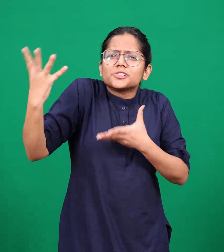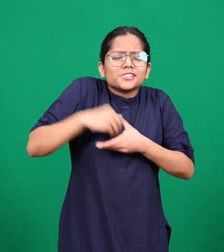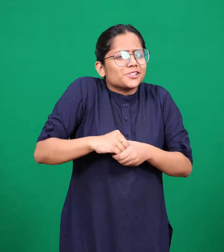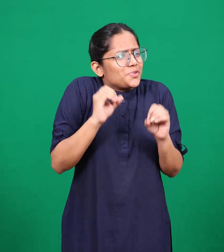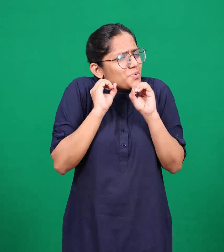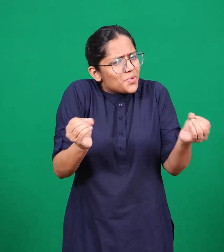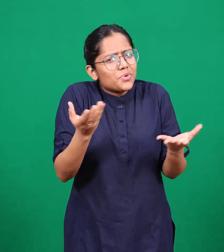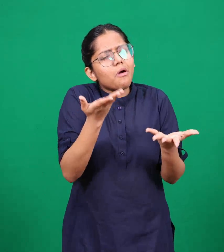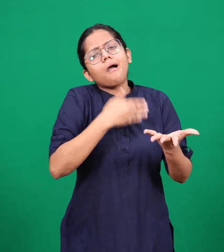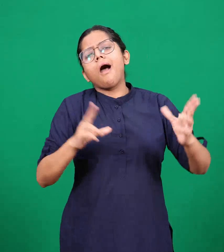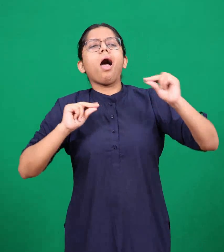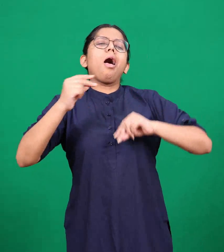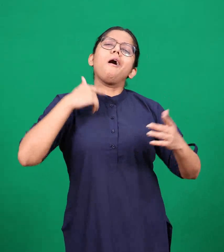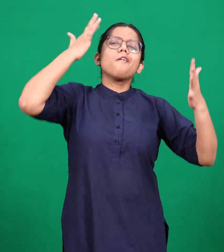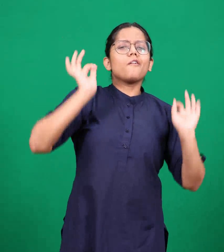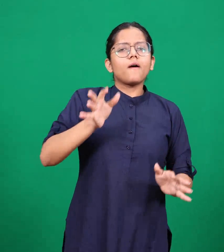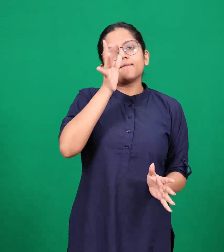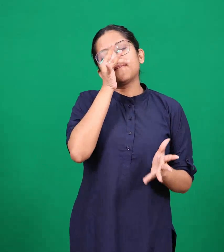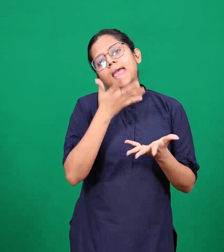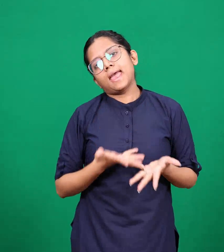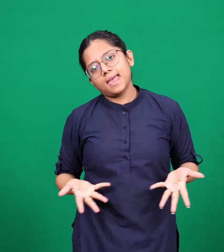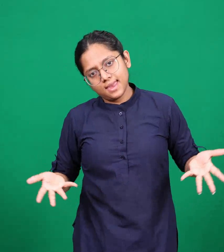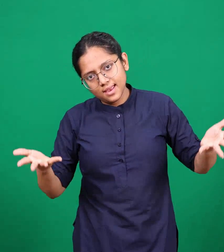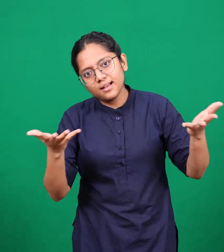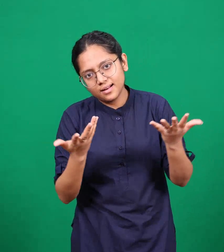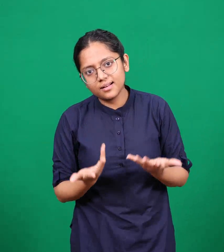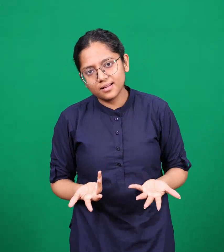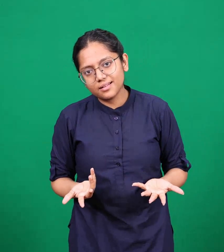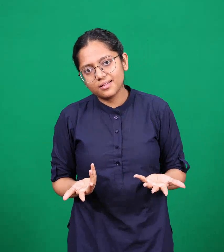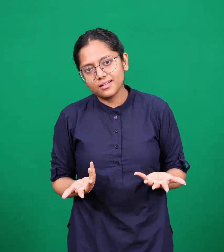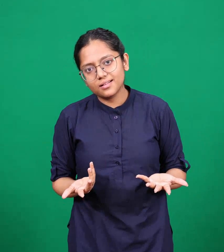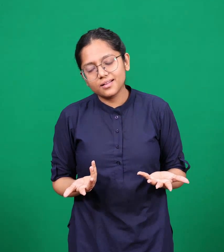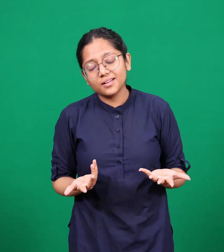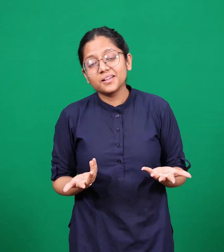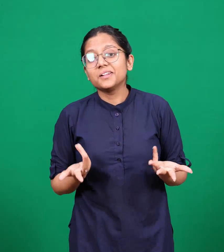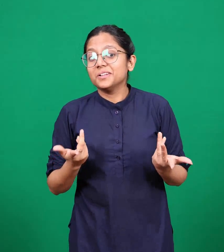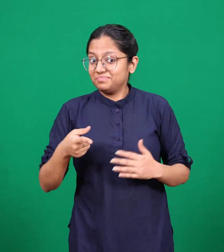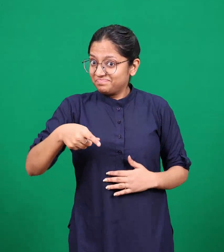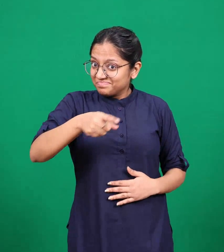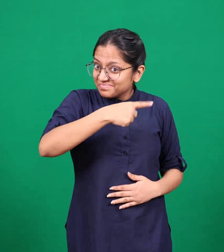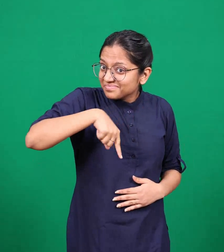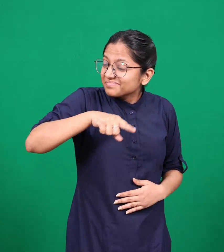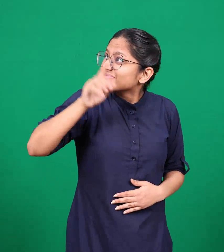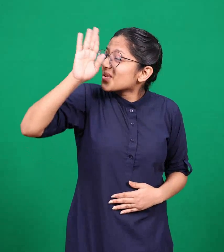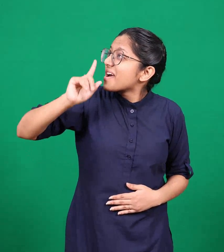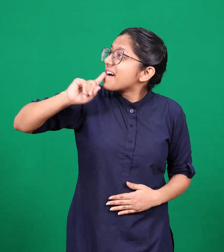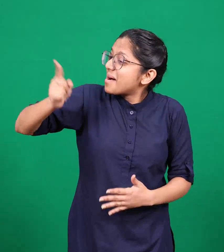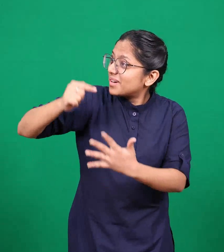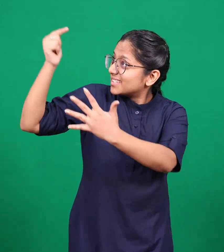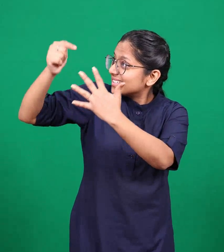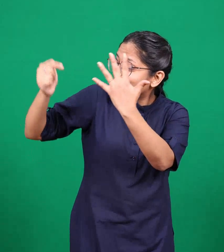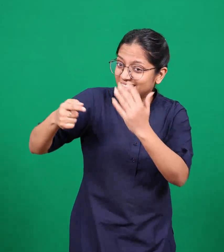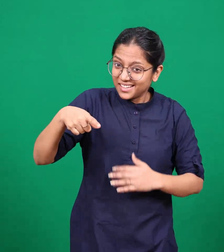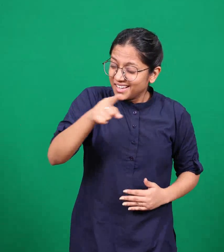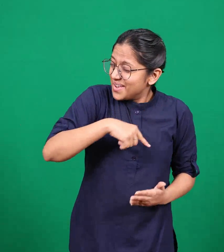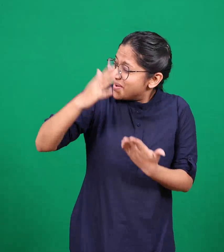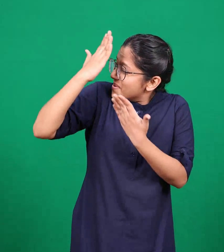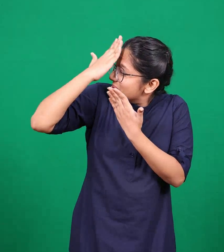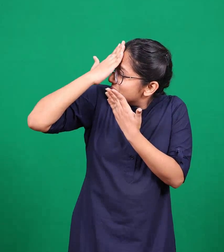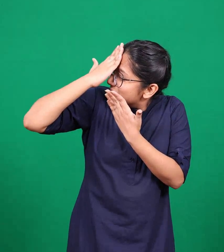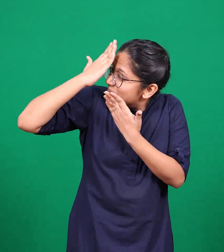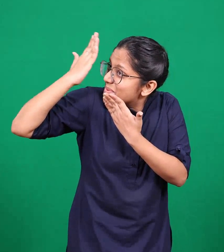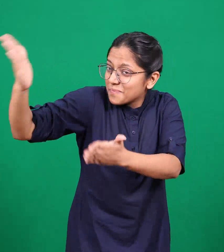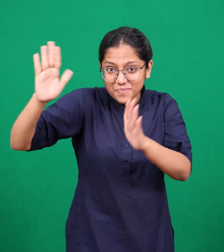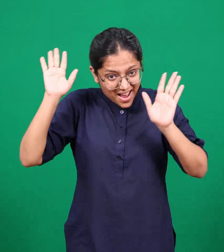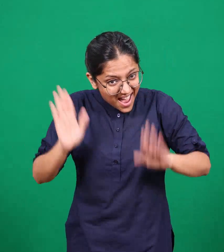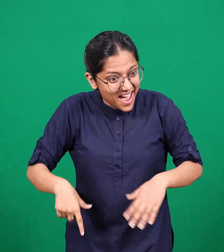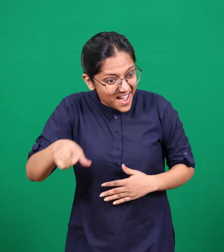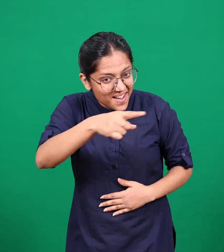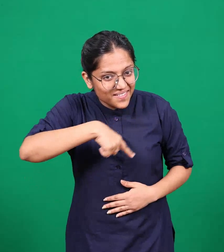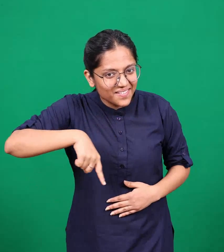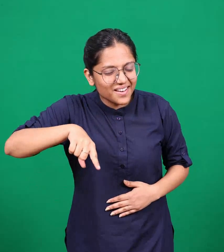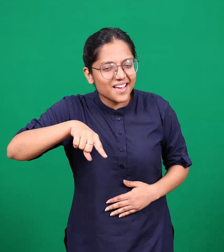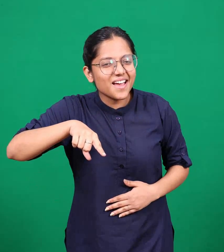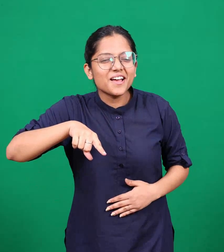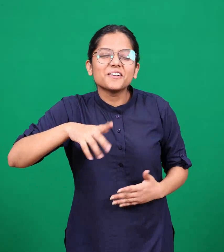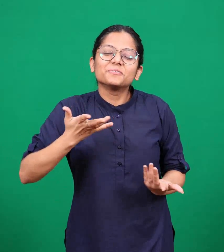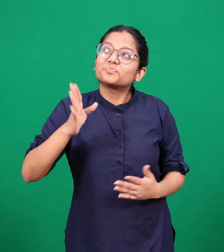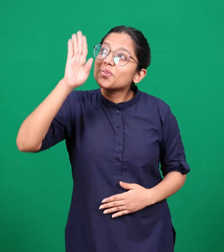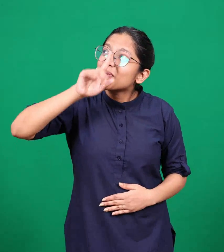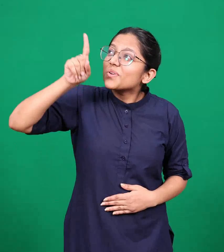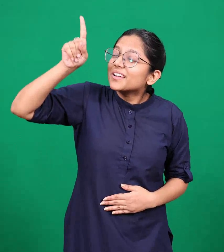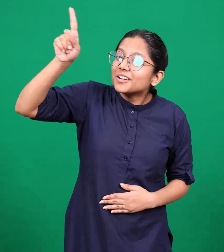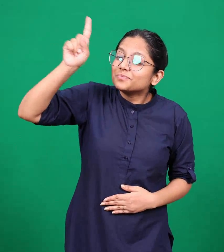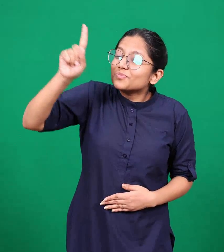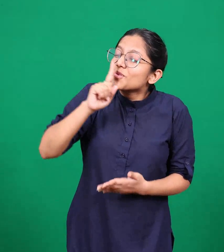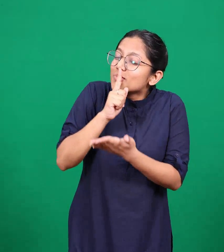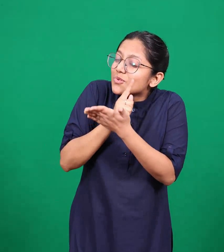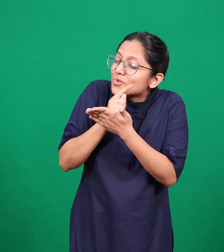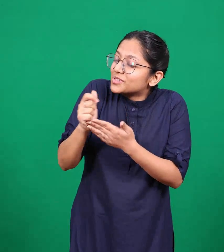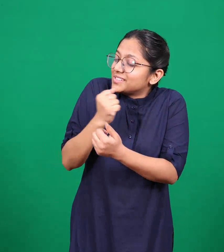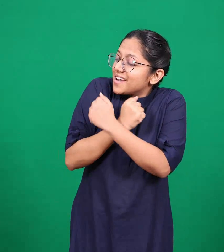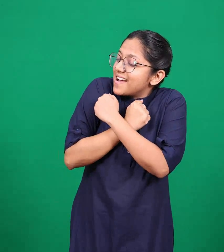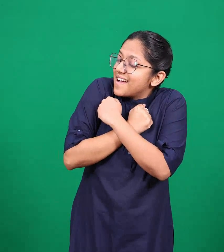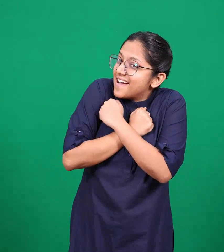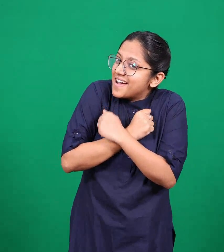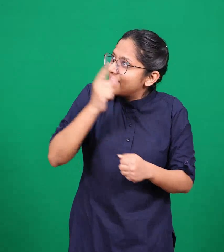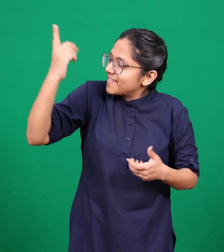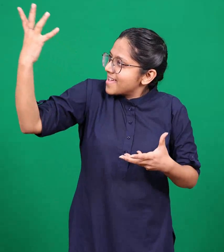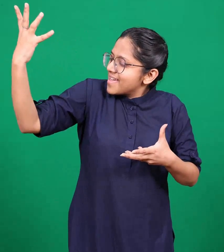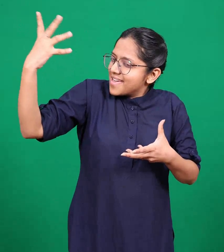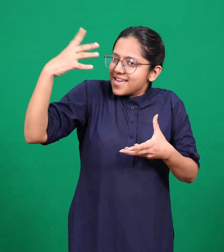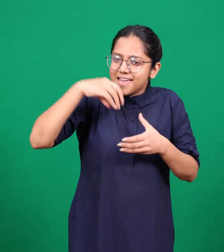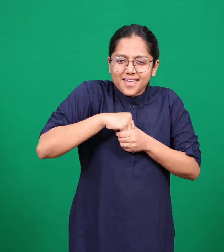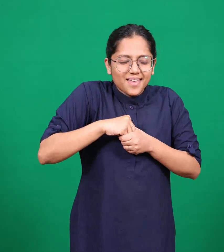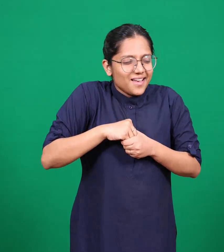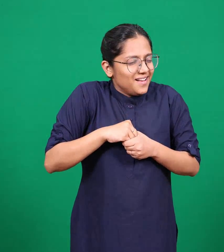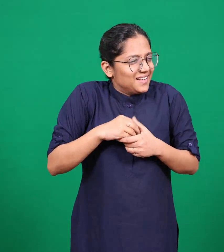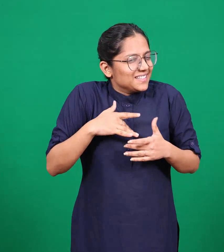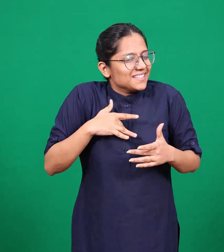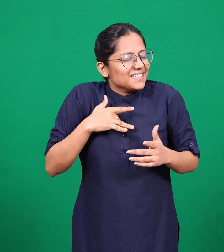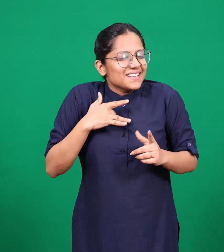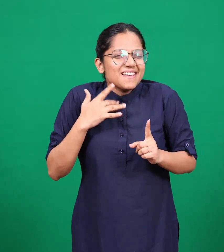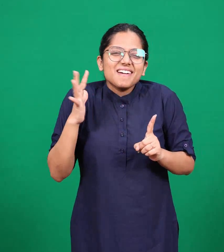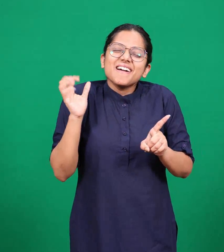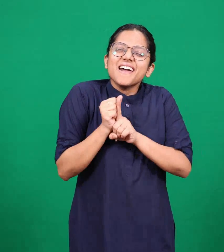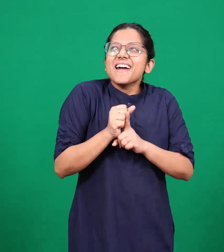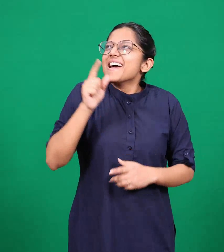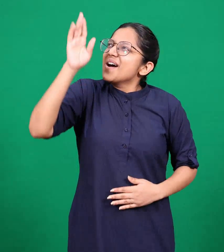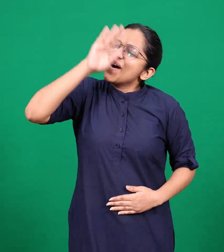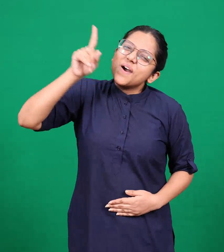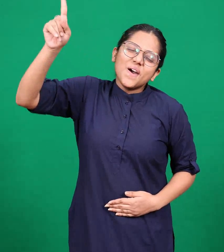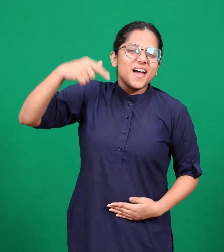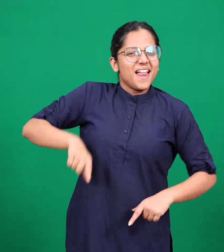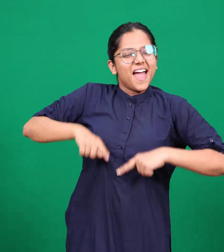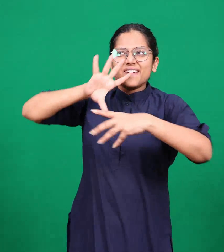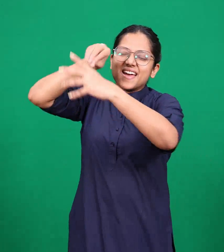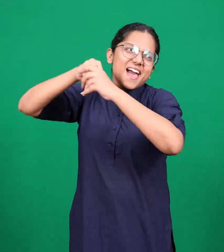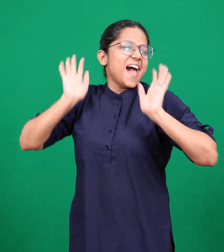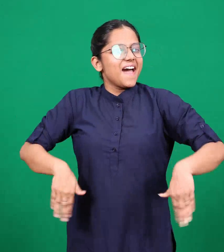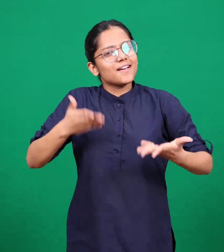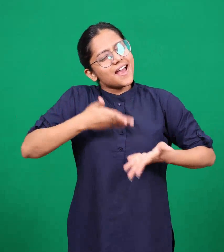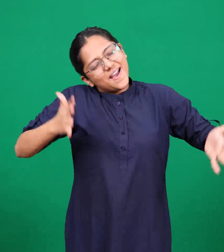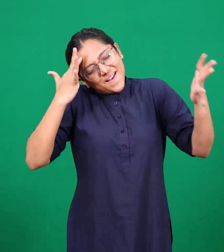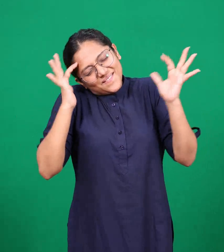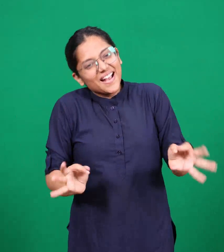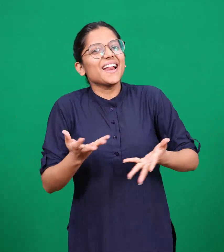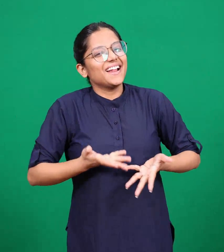But if anyone keeps His word, the love of God has been truly perfected in him.